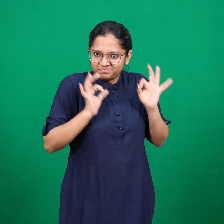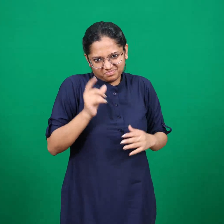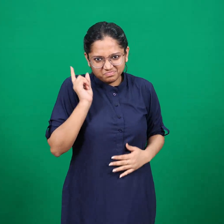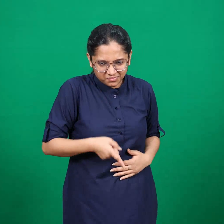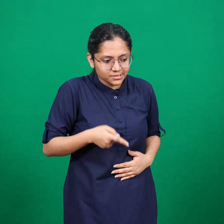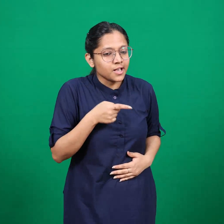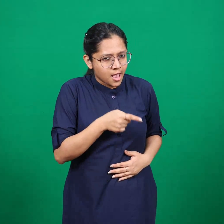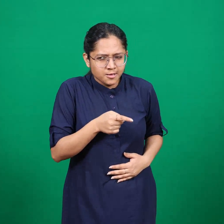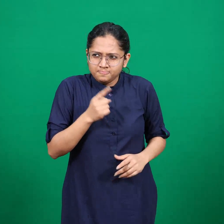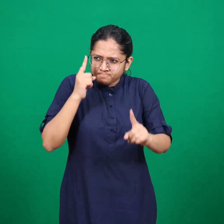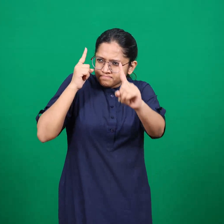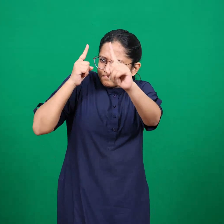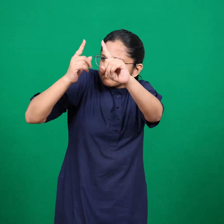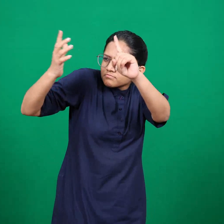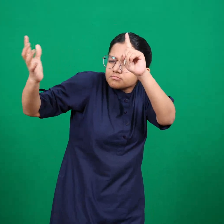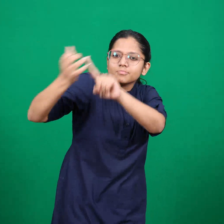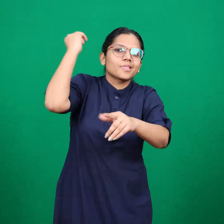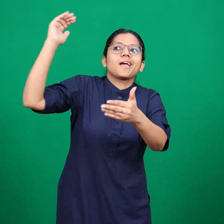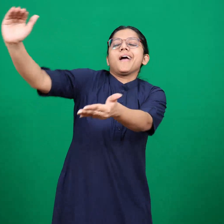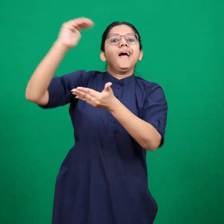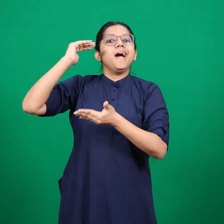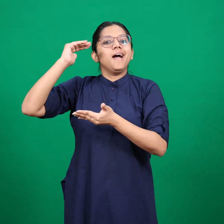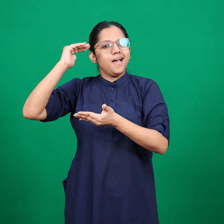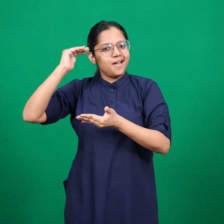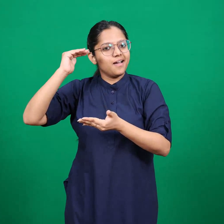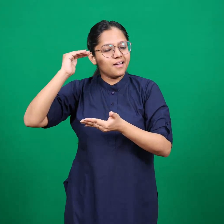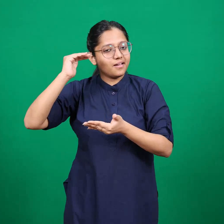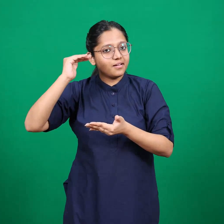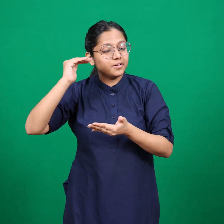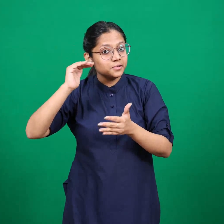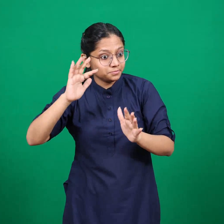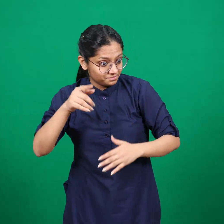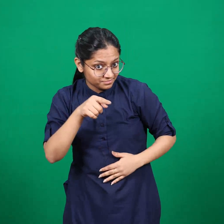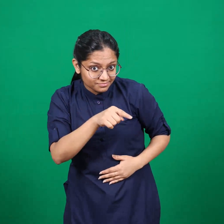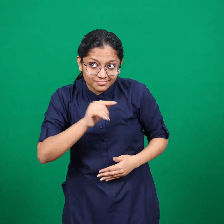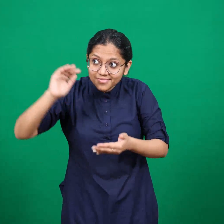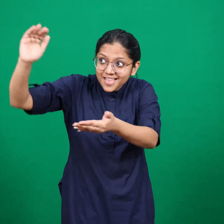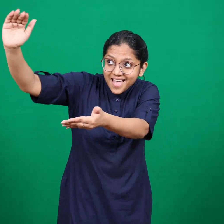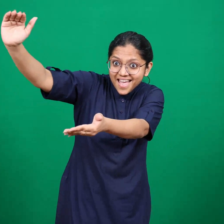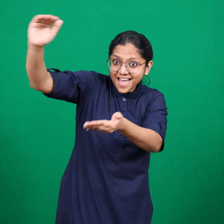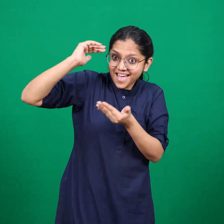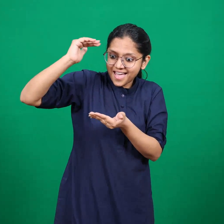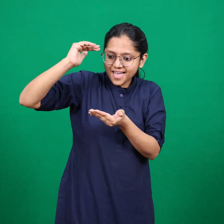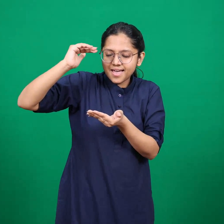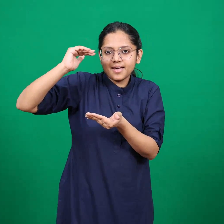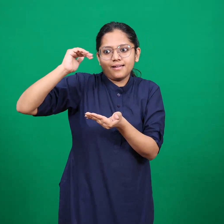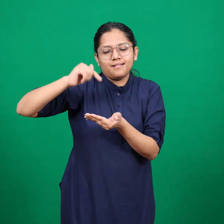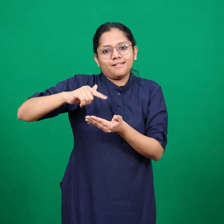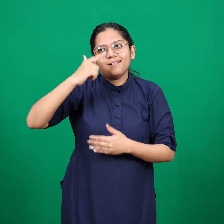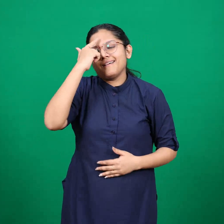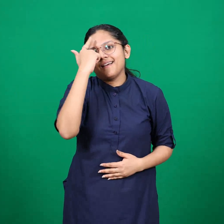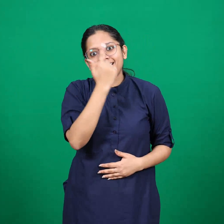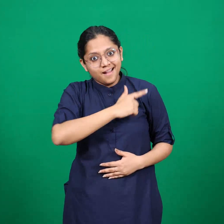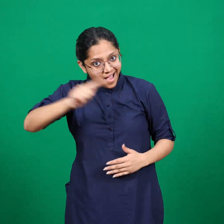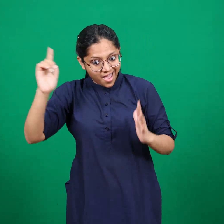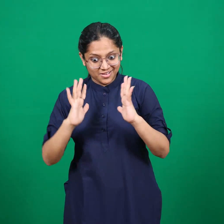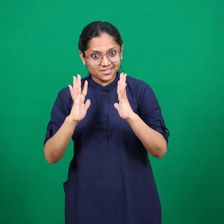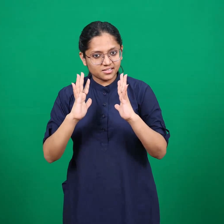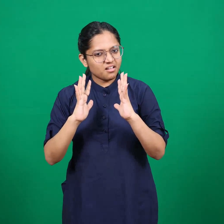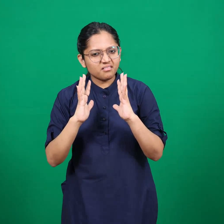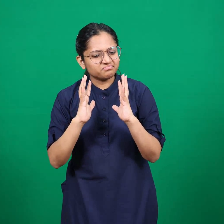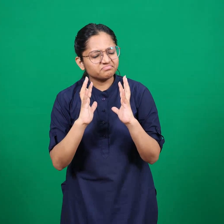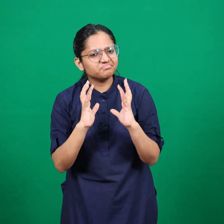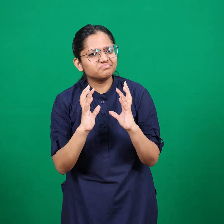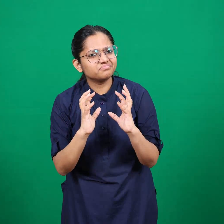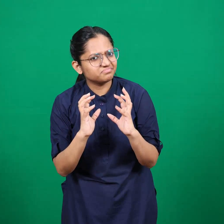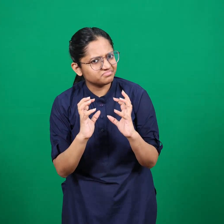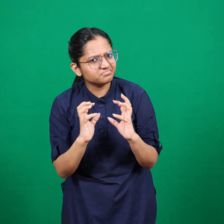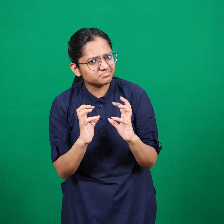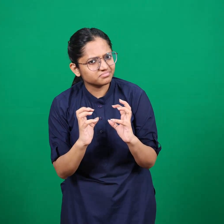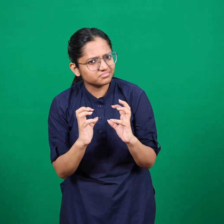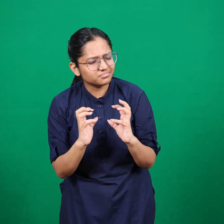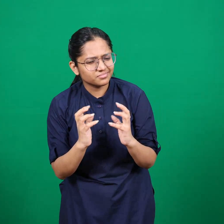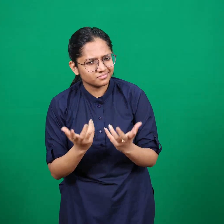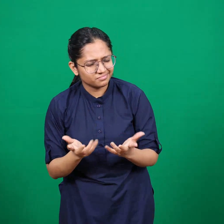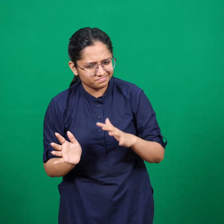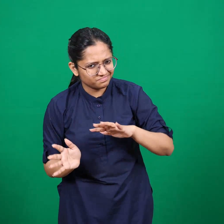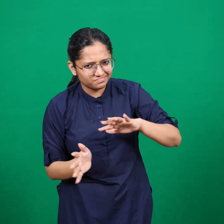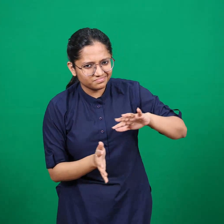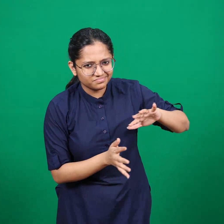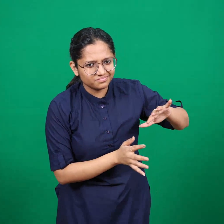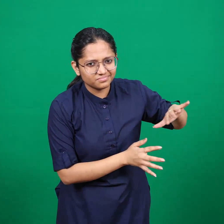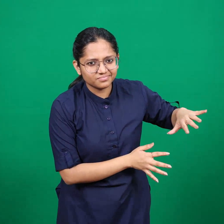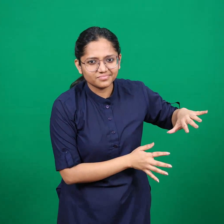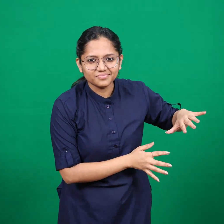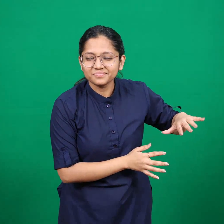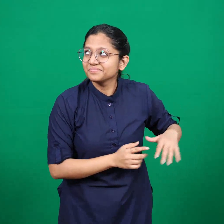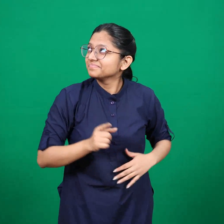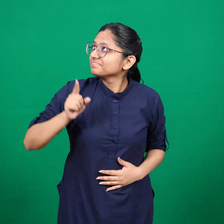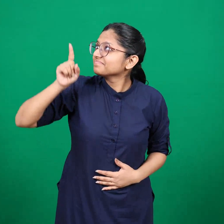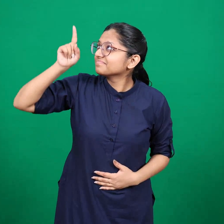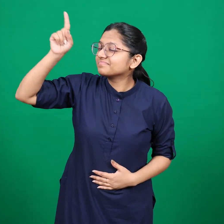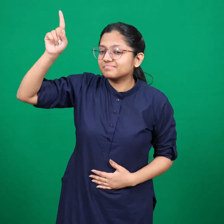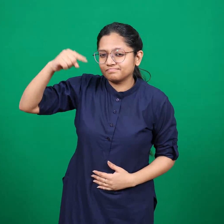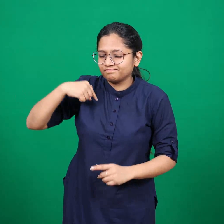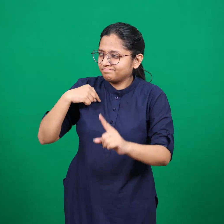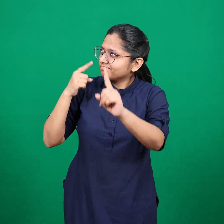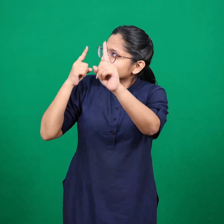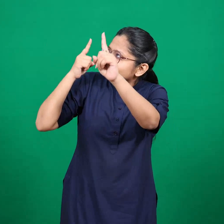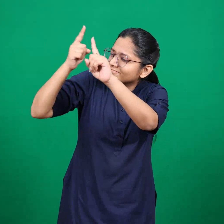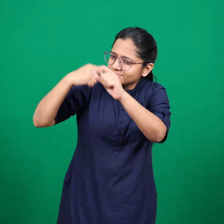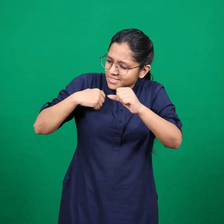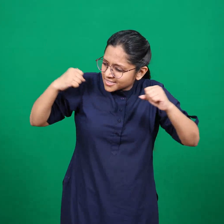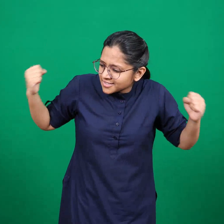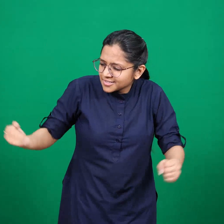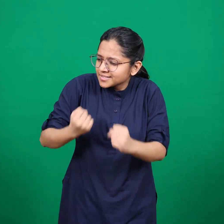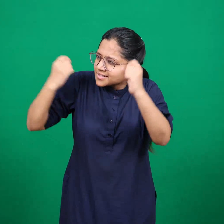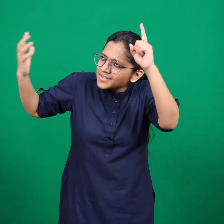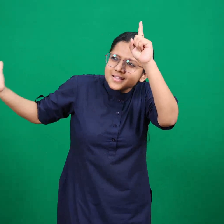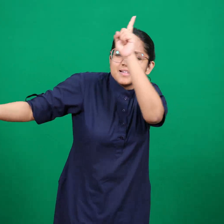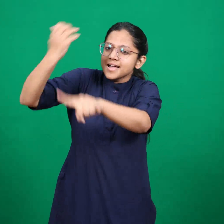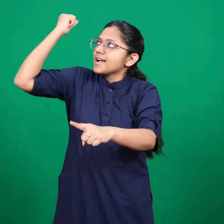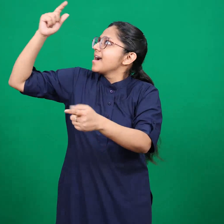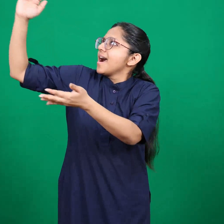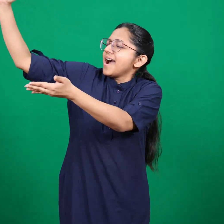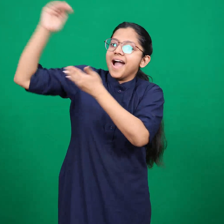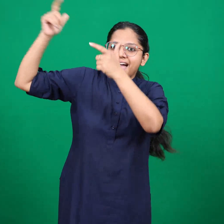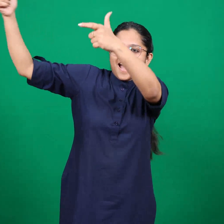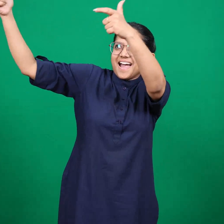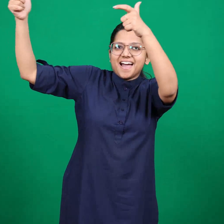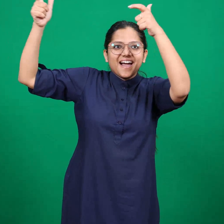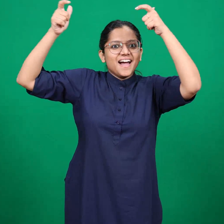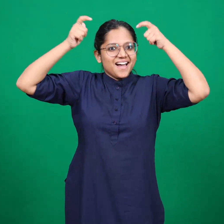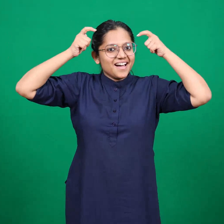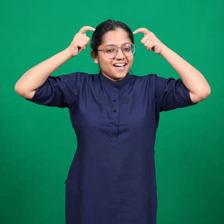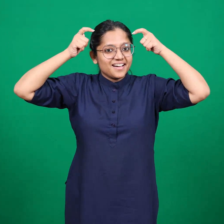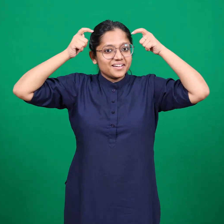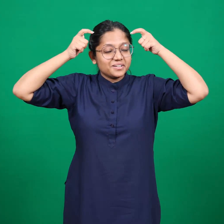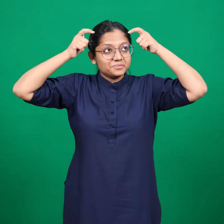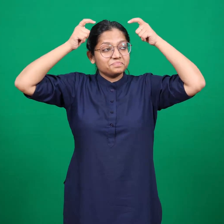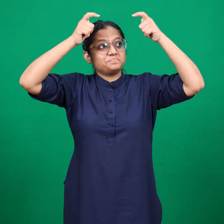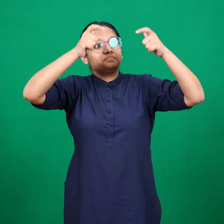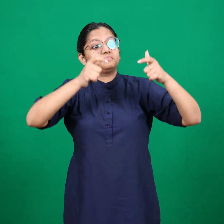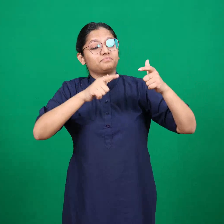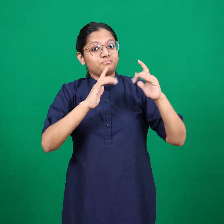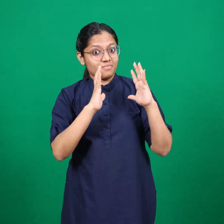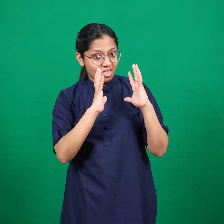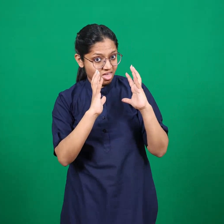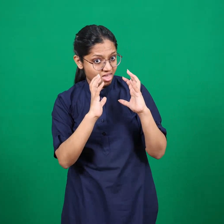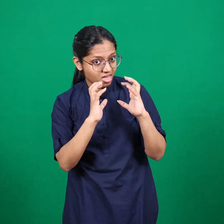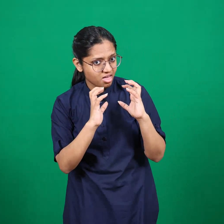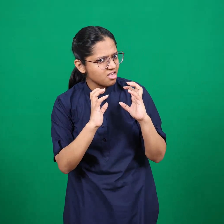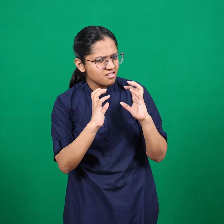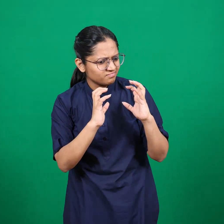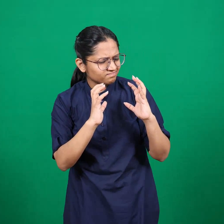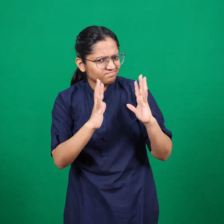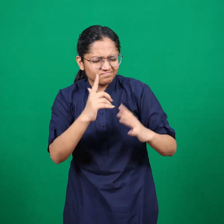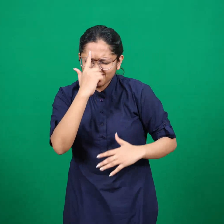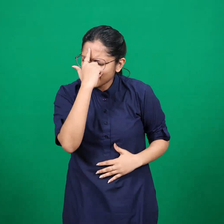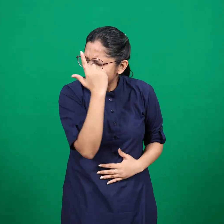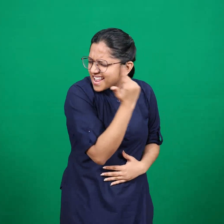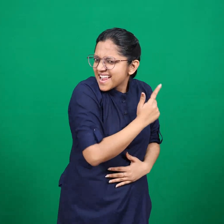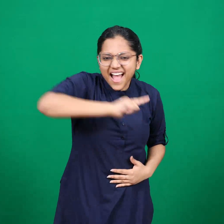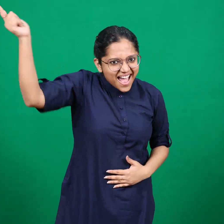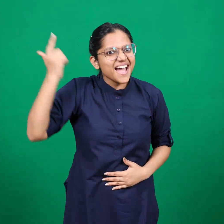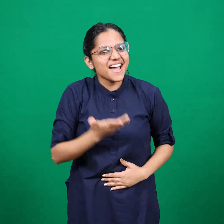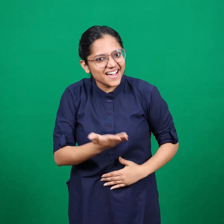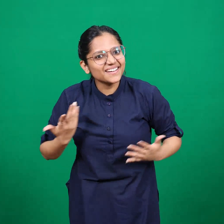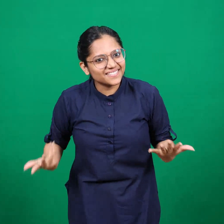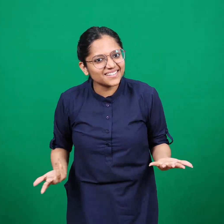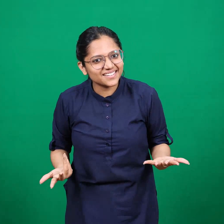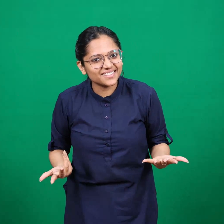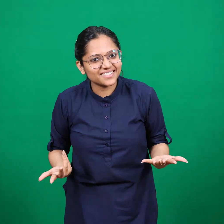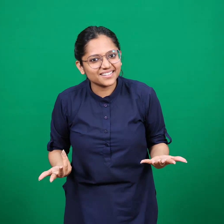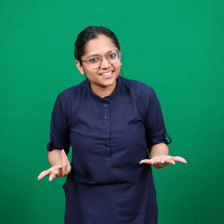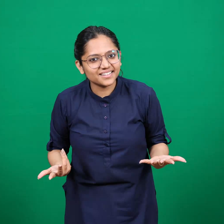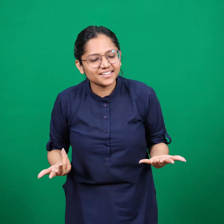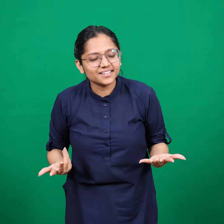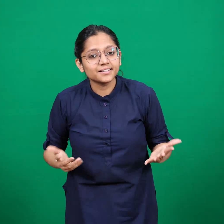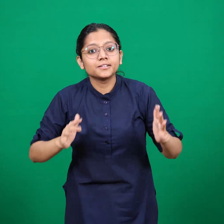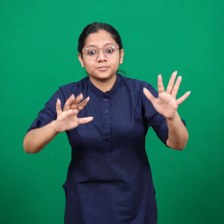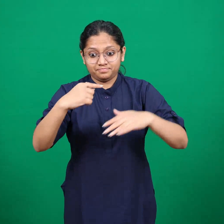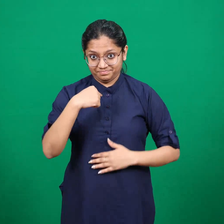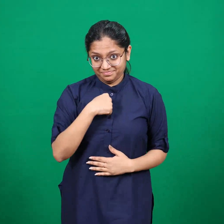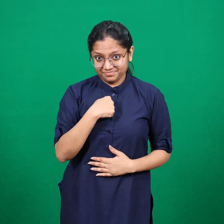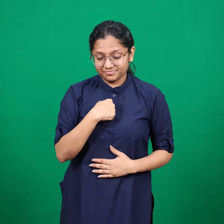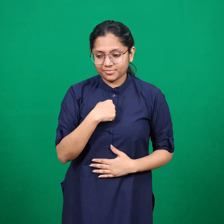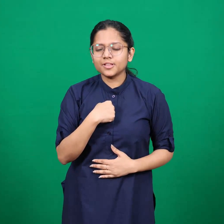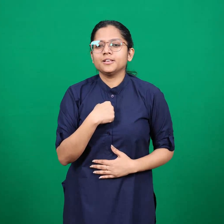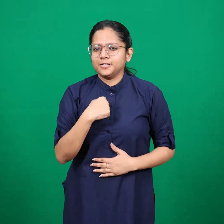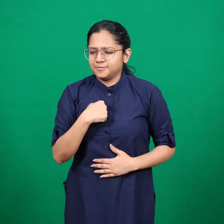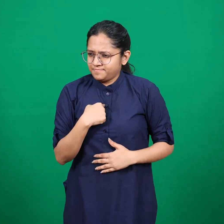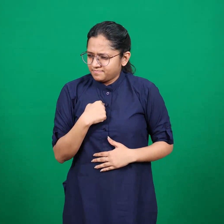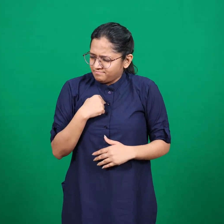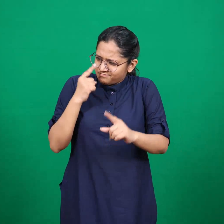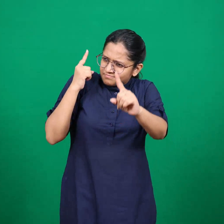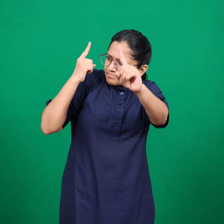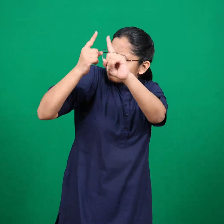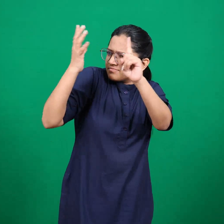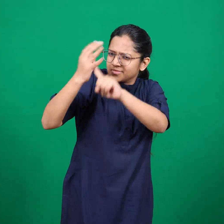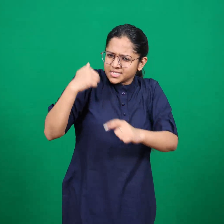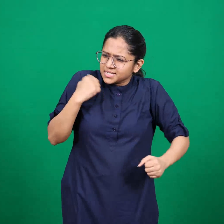They do it for a crown that is perishable, but we do it for a crown that is imperishable.